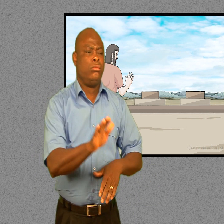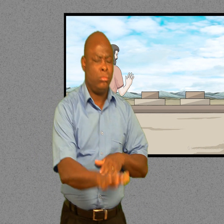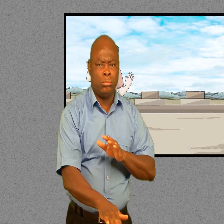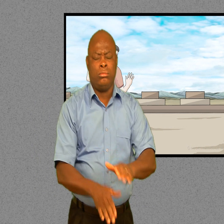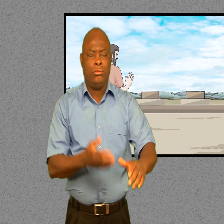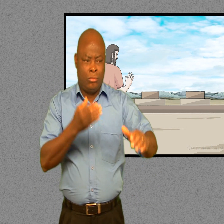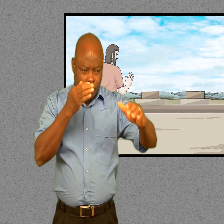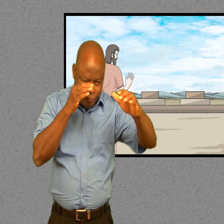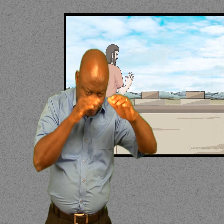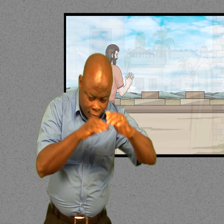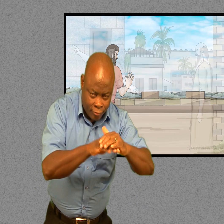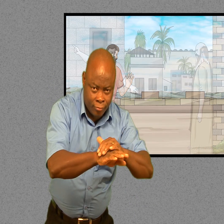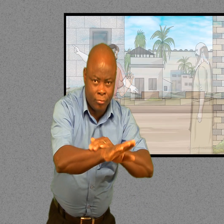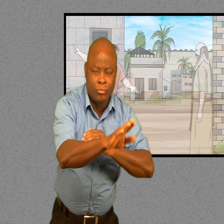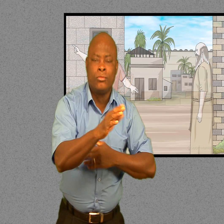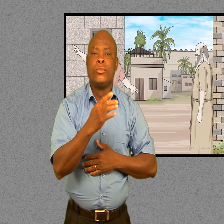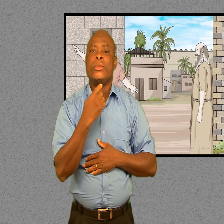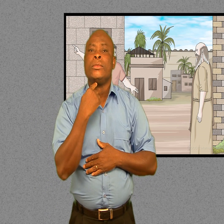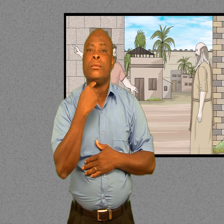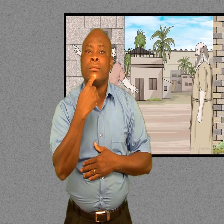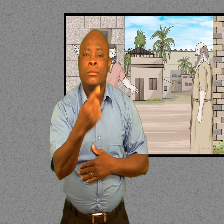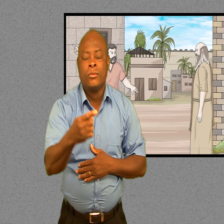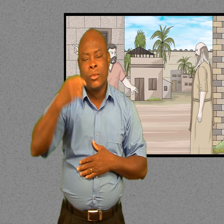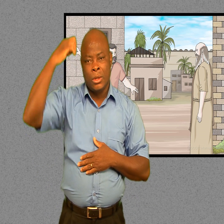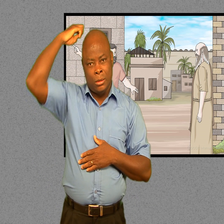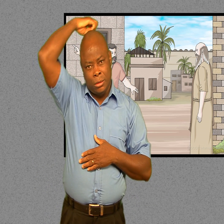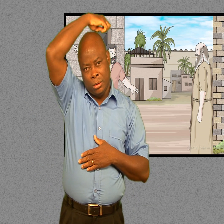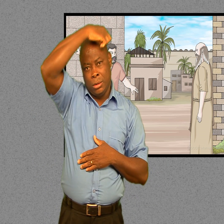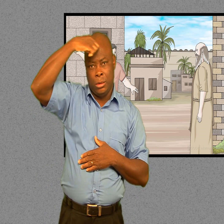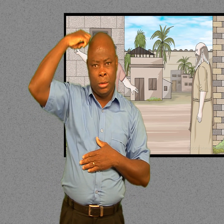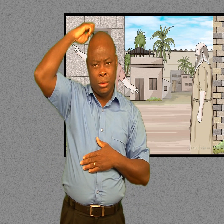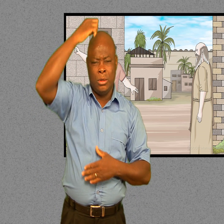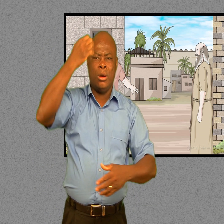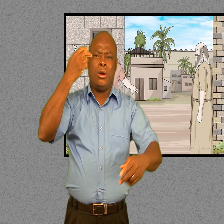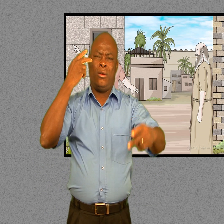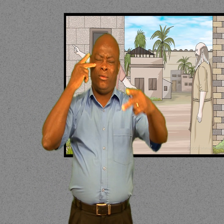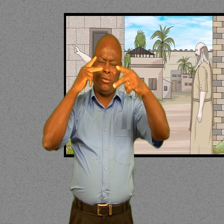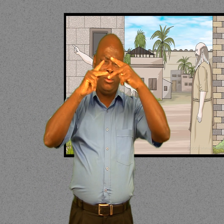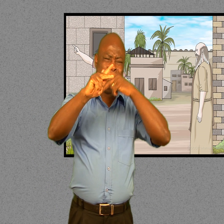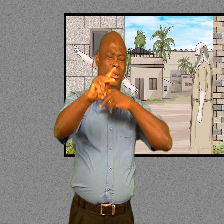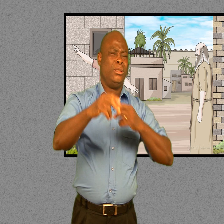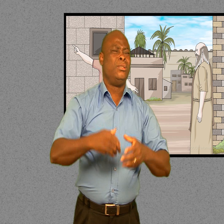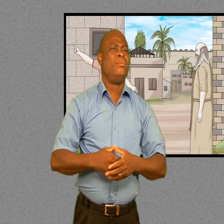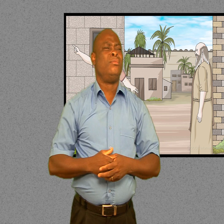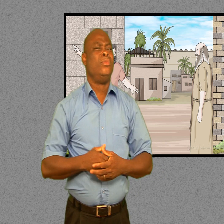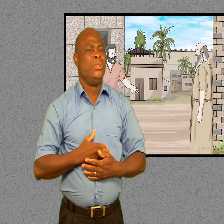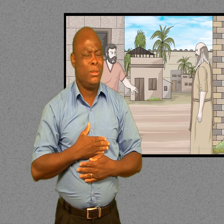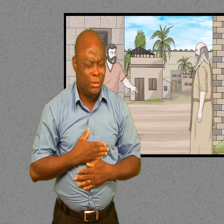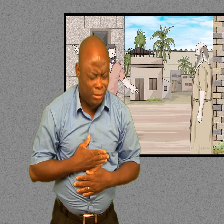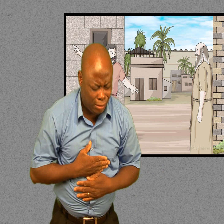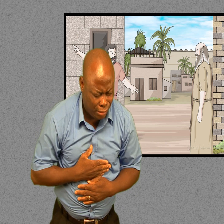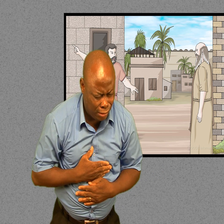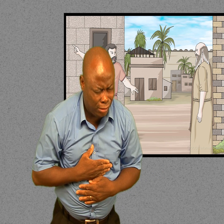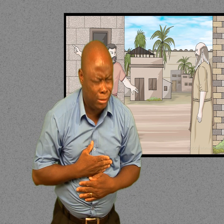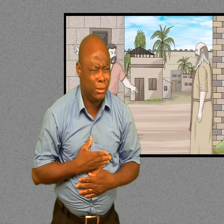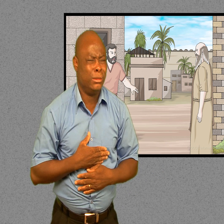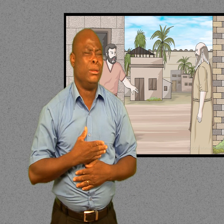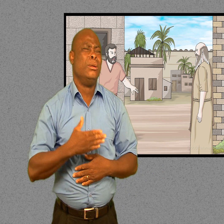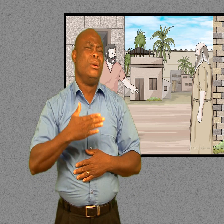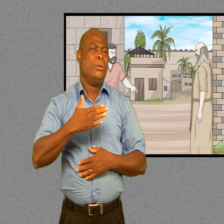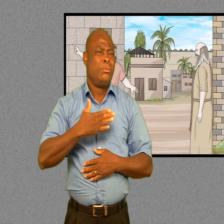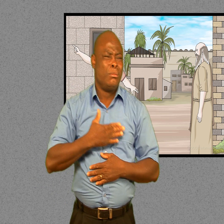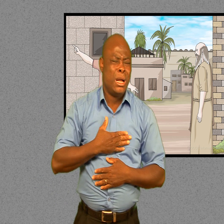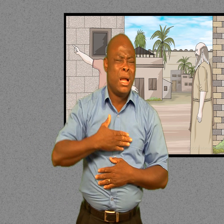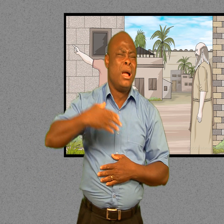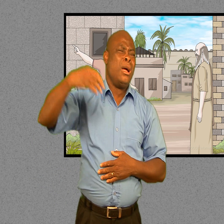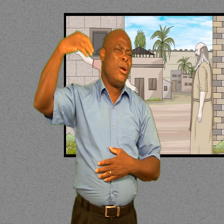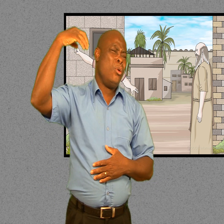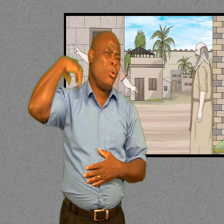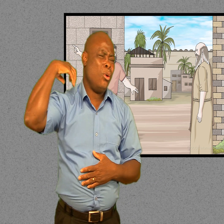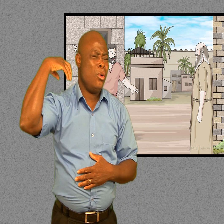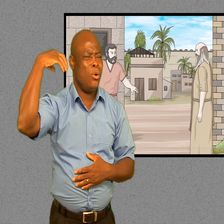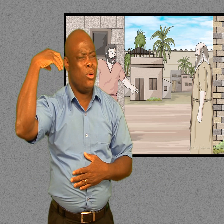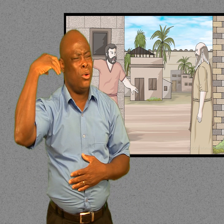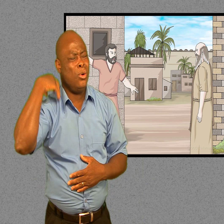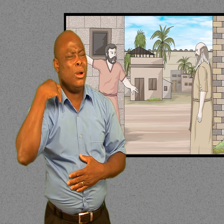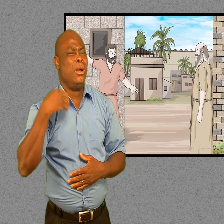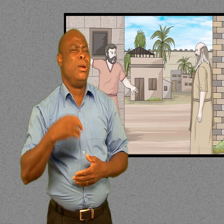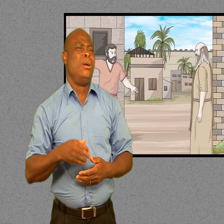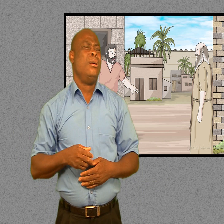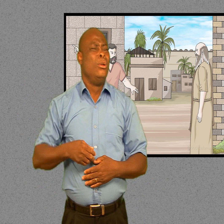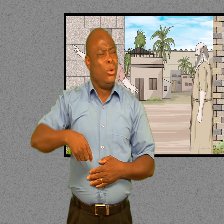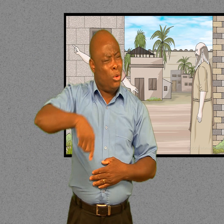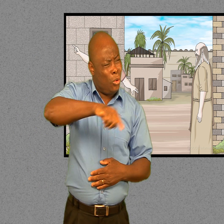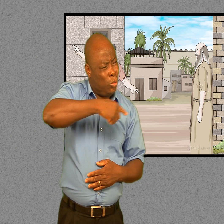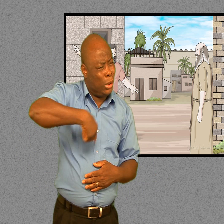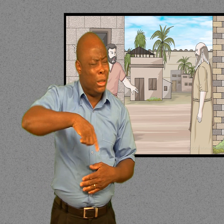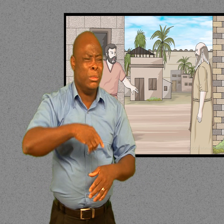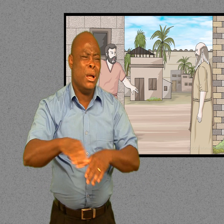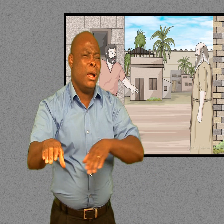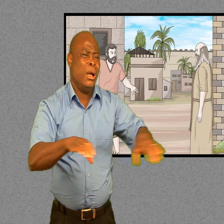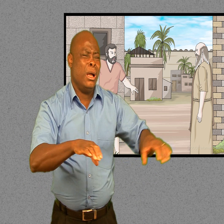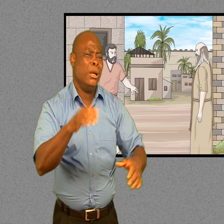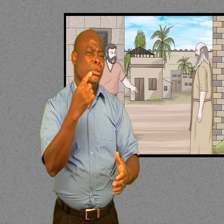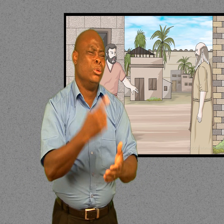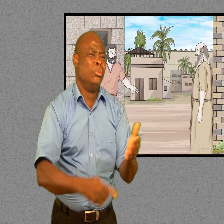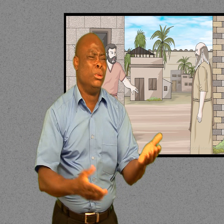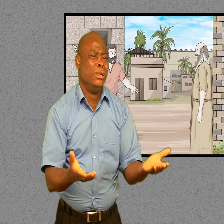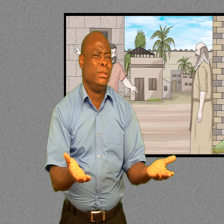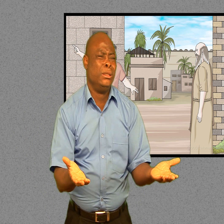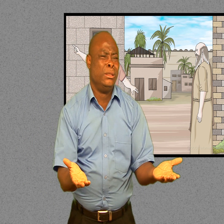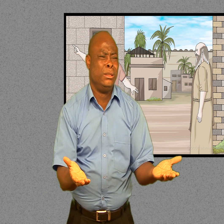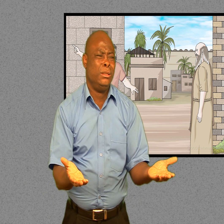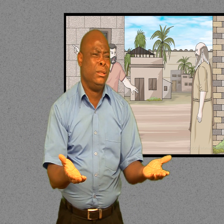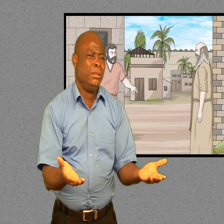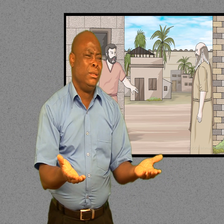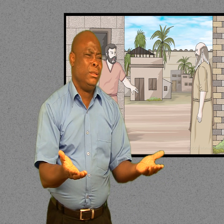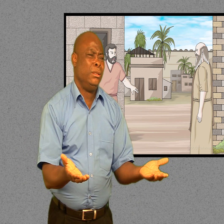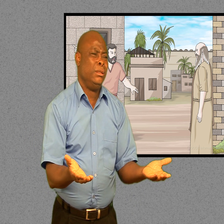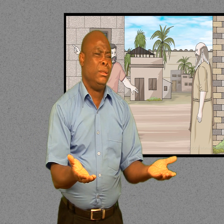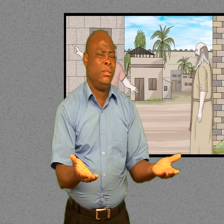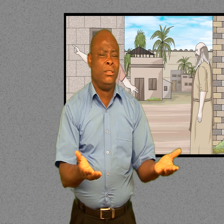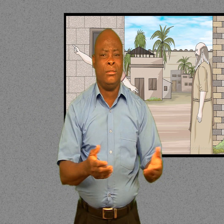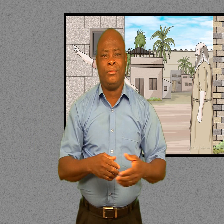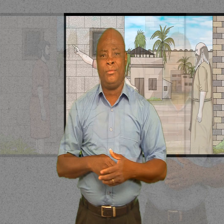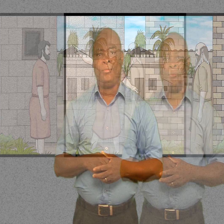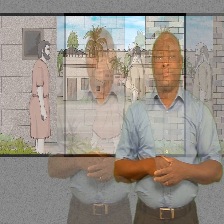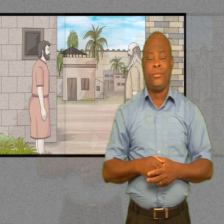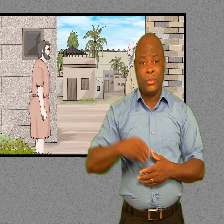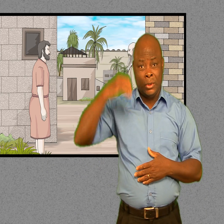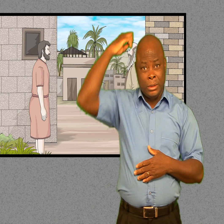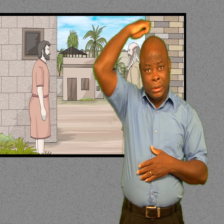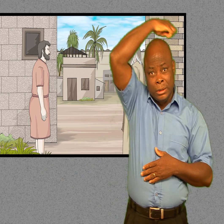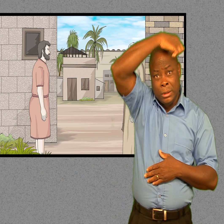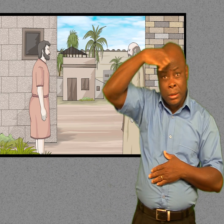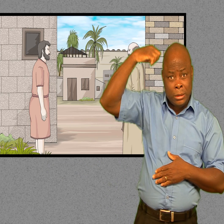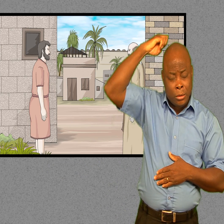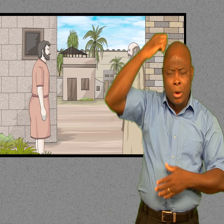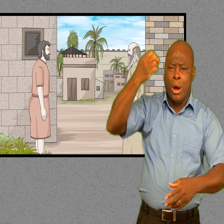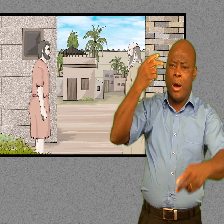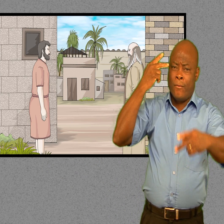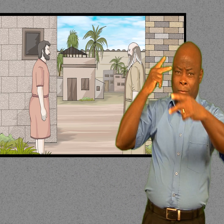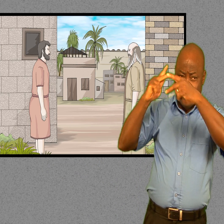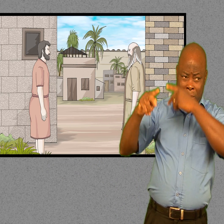So he asked Elisha, “Oh, my master, what are we to do?”